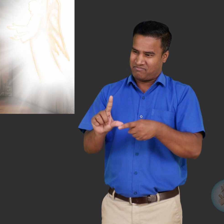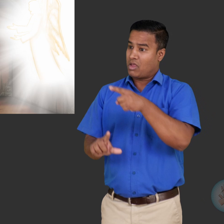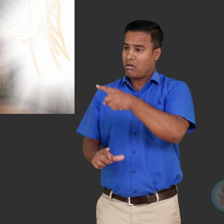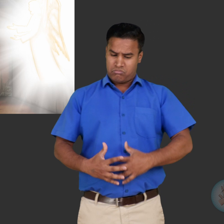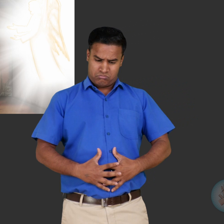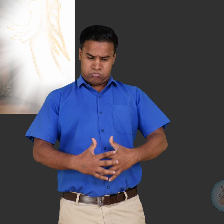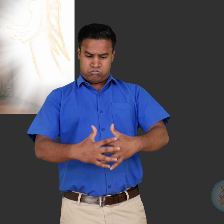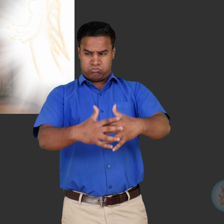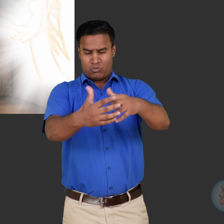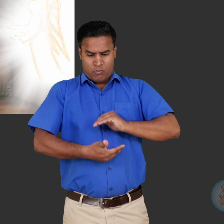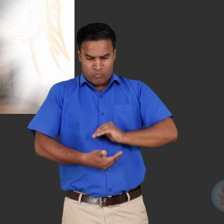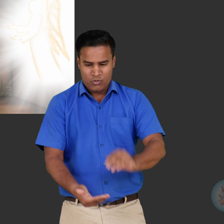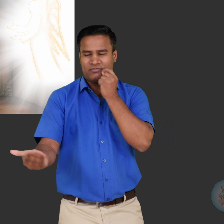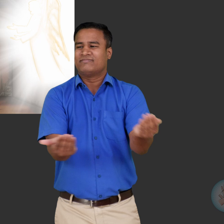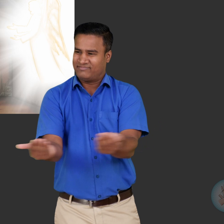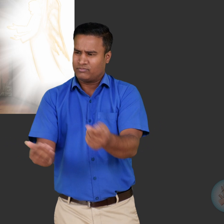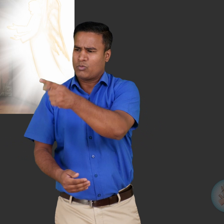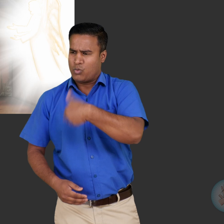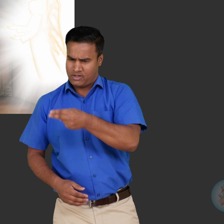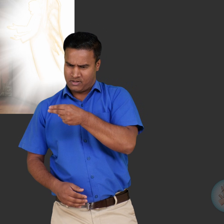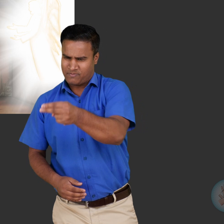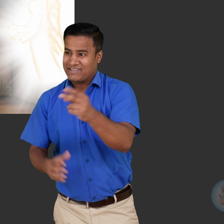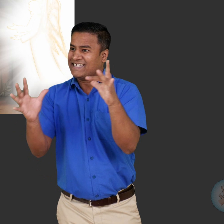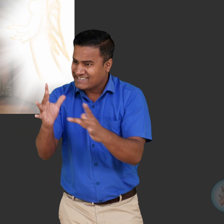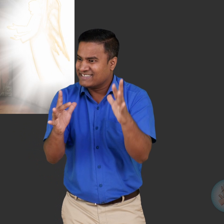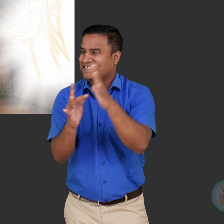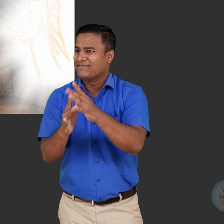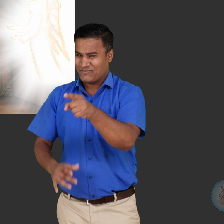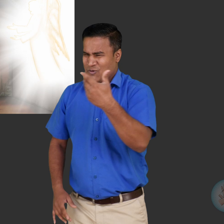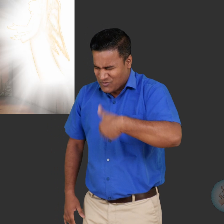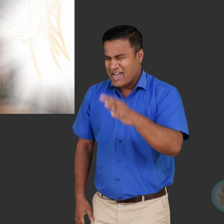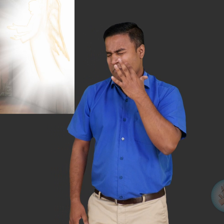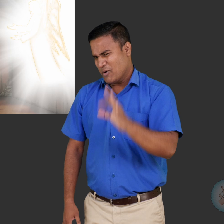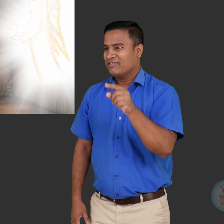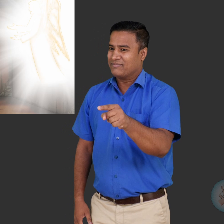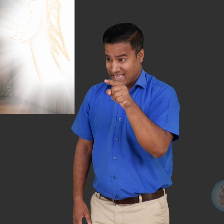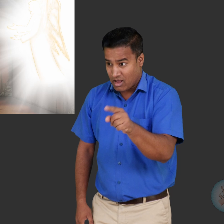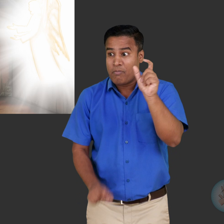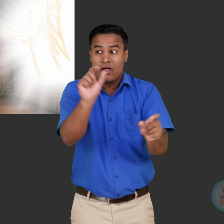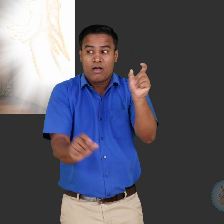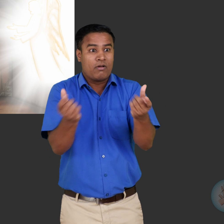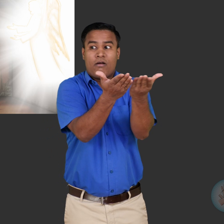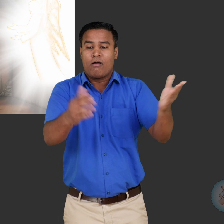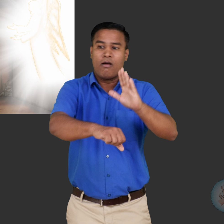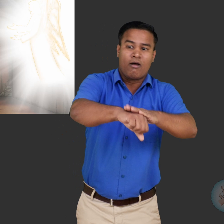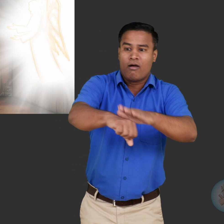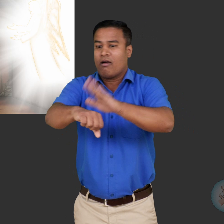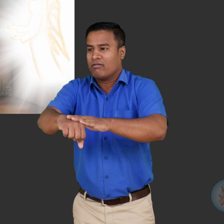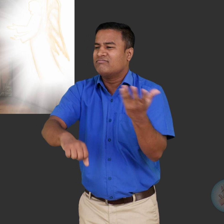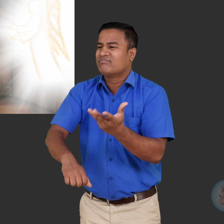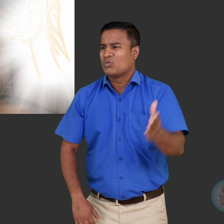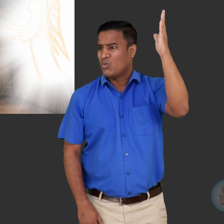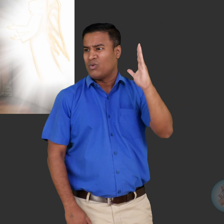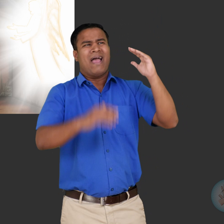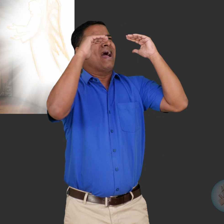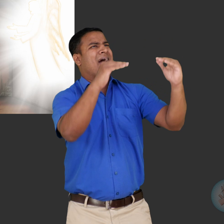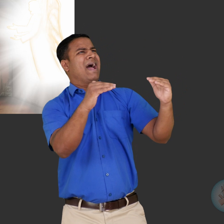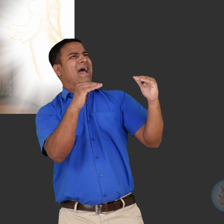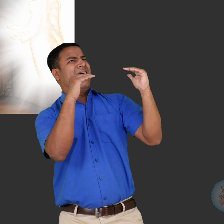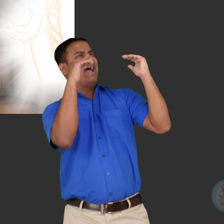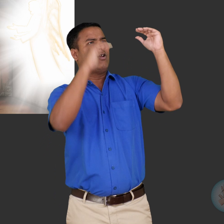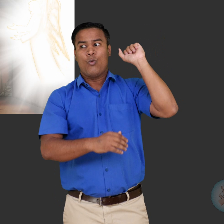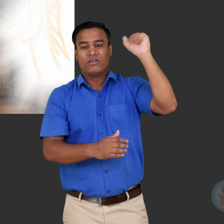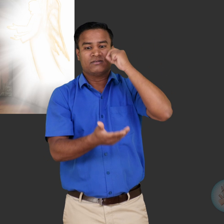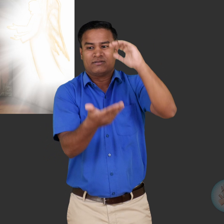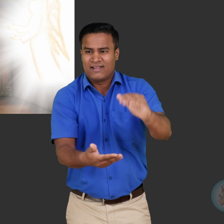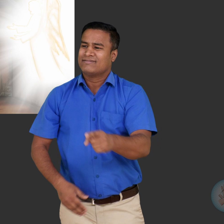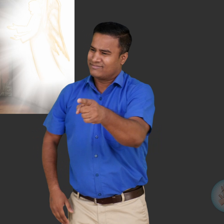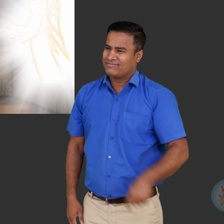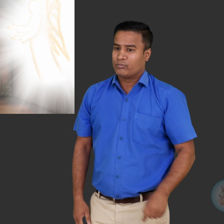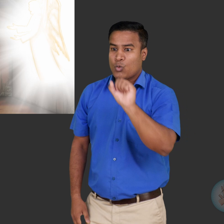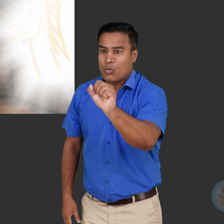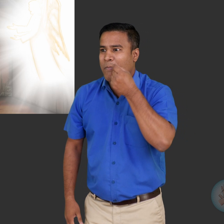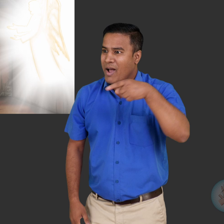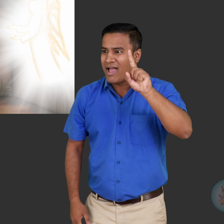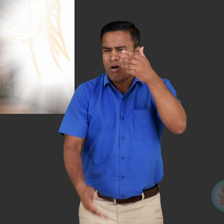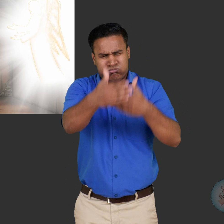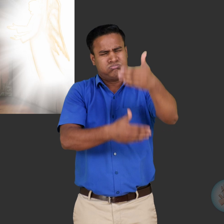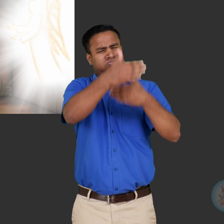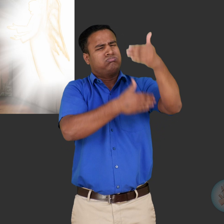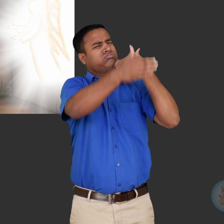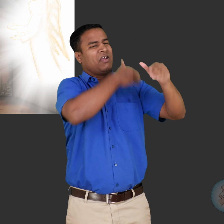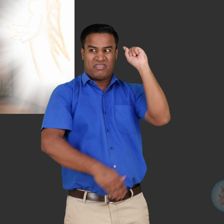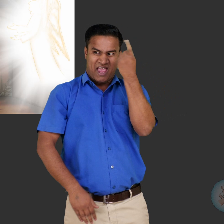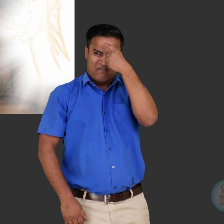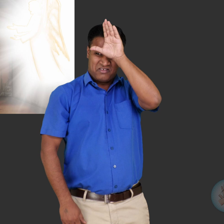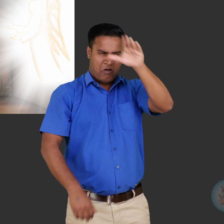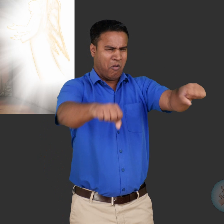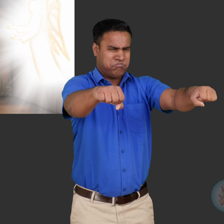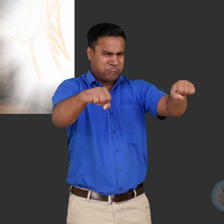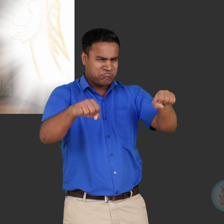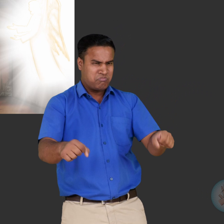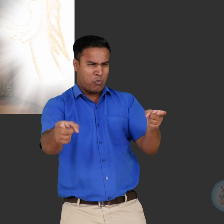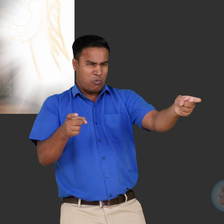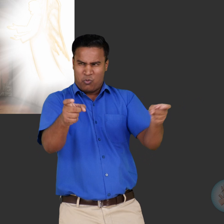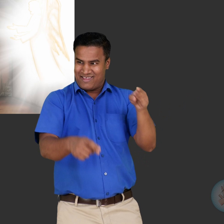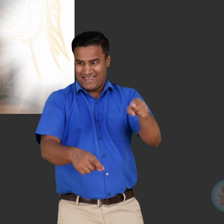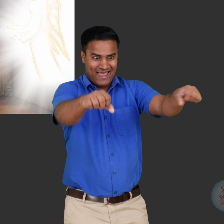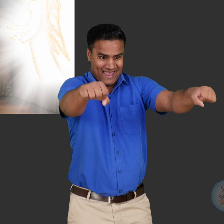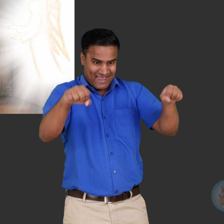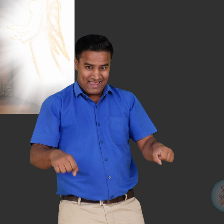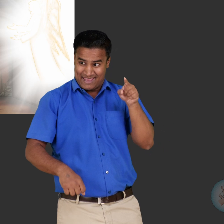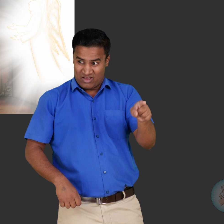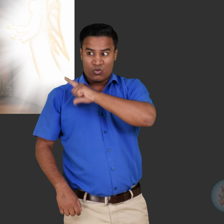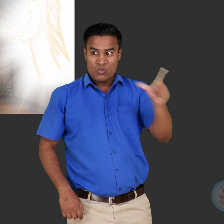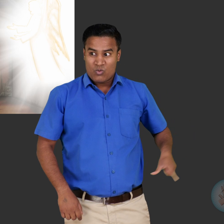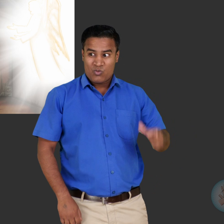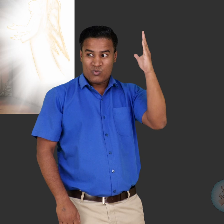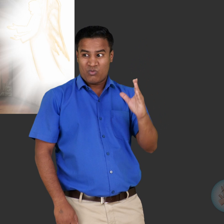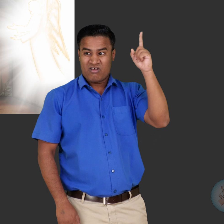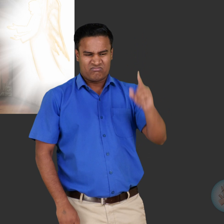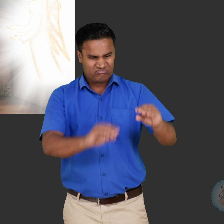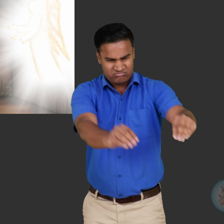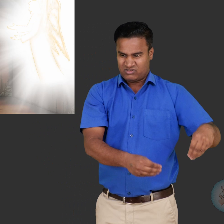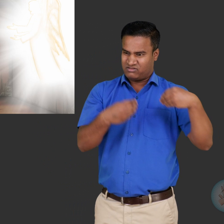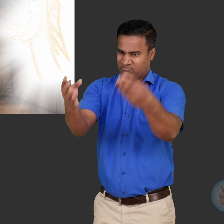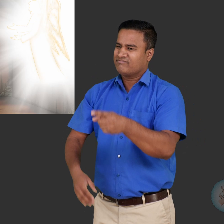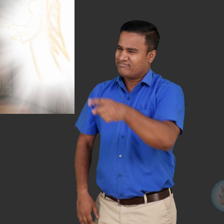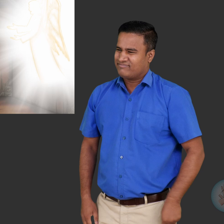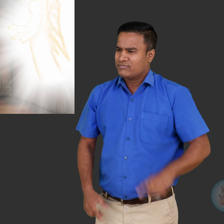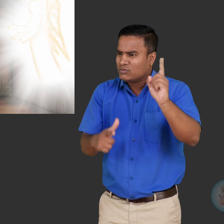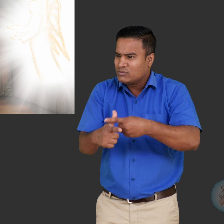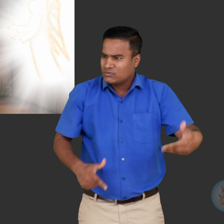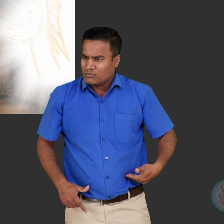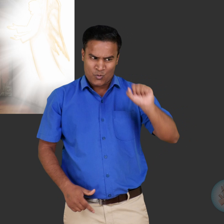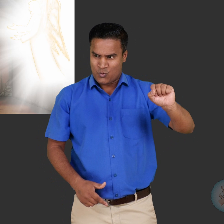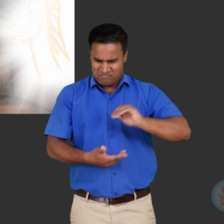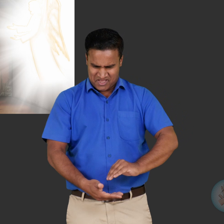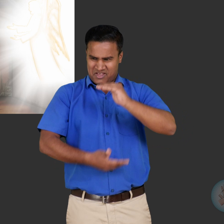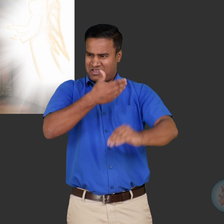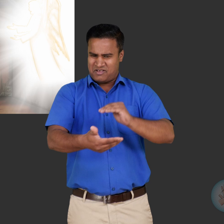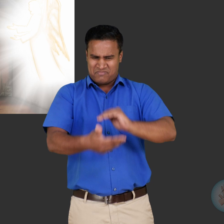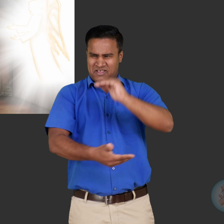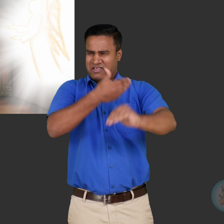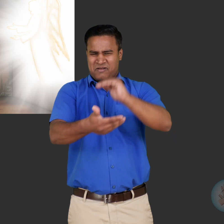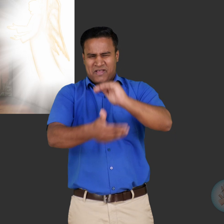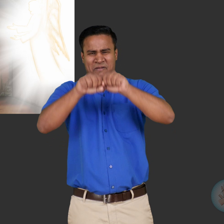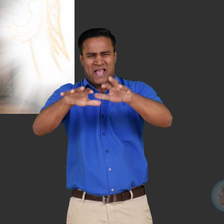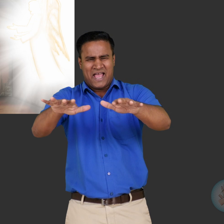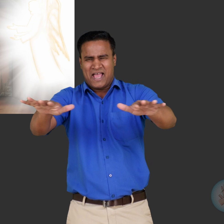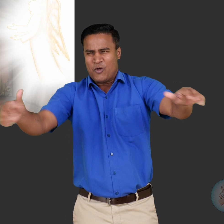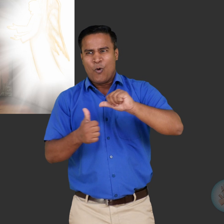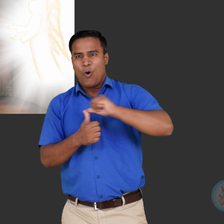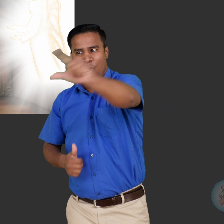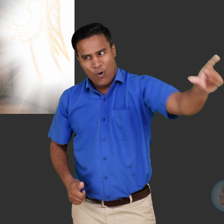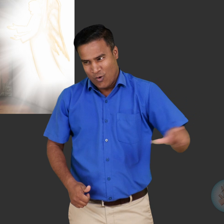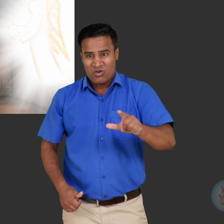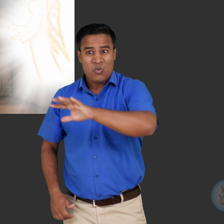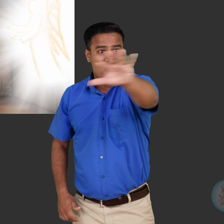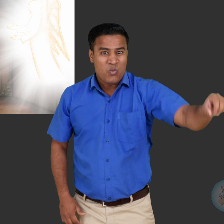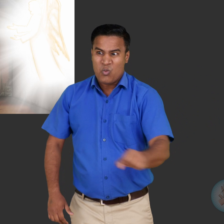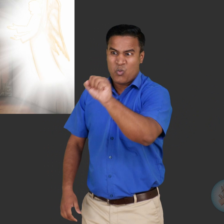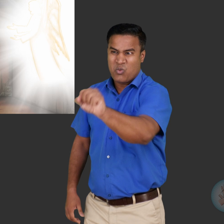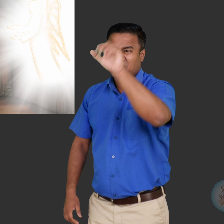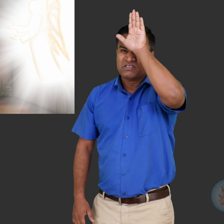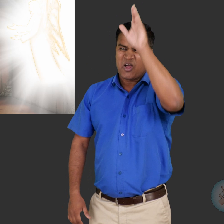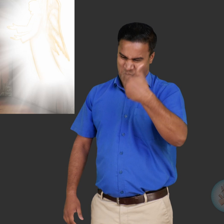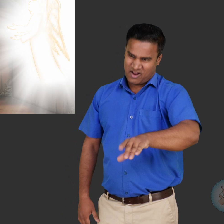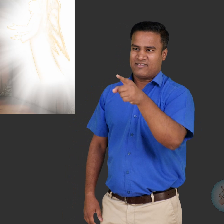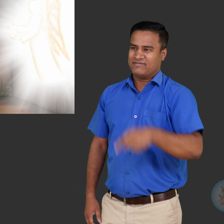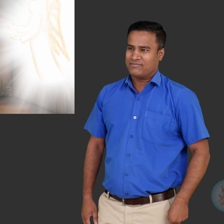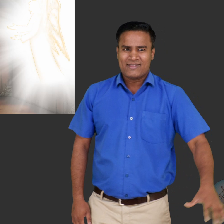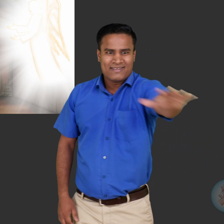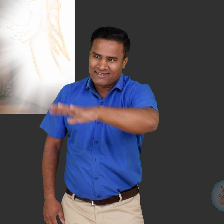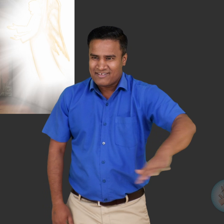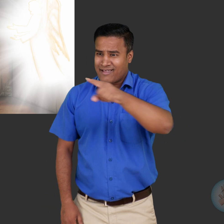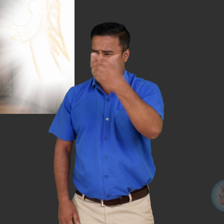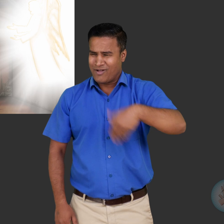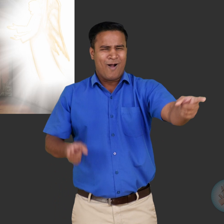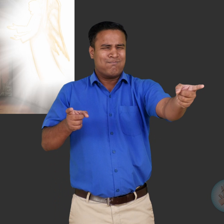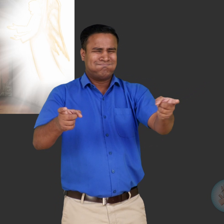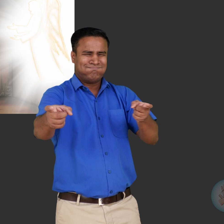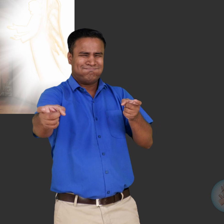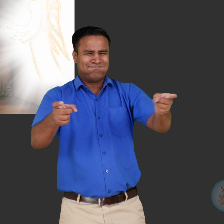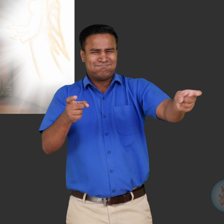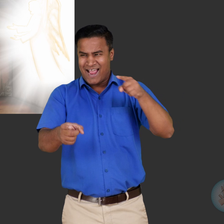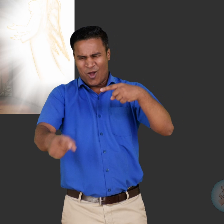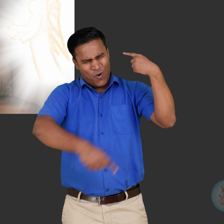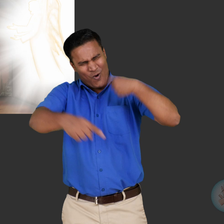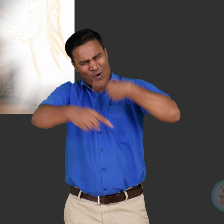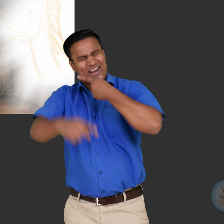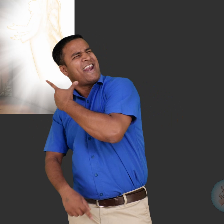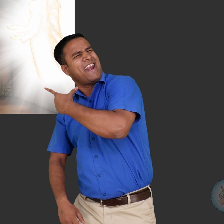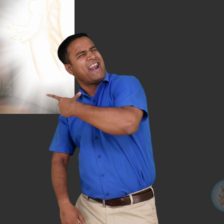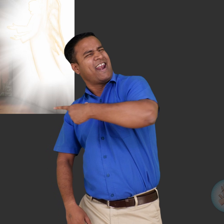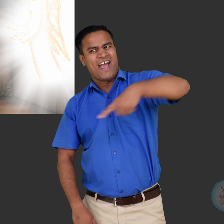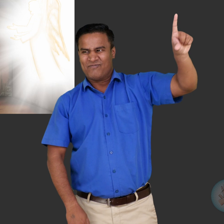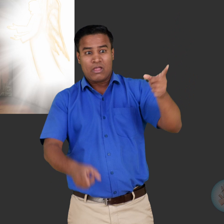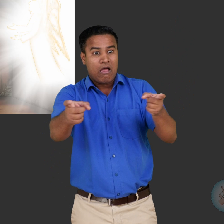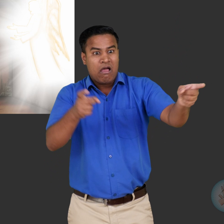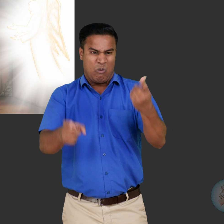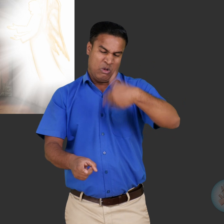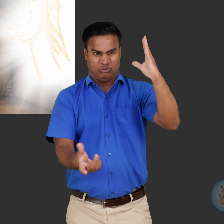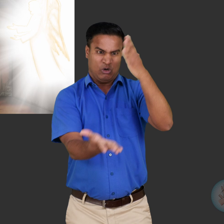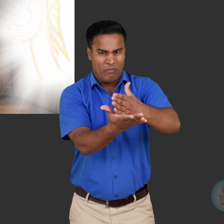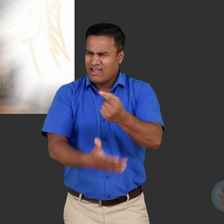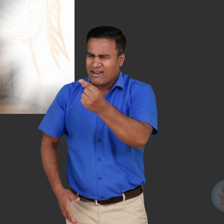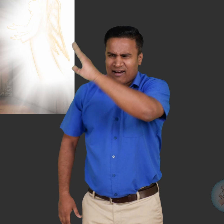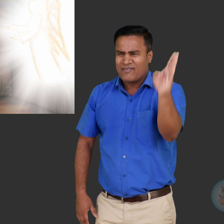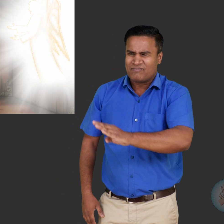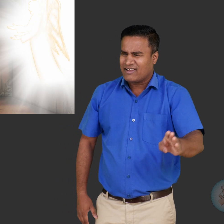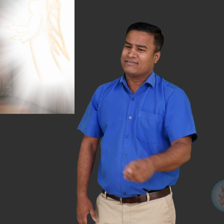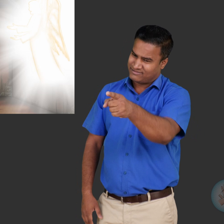Behold, you will conceive and give birth to a son, and you are to give Him the name Jesus. He will be great and will be called the Son of the Most High. The Lord God will give Him the throne of His father David, and He will reign over the house of Jacob forever.